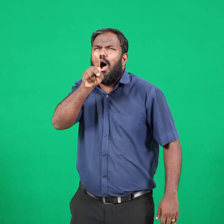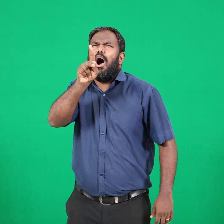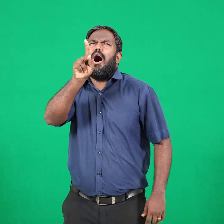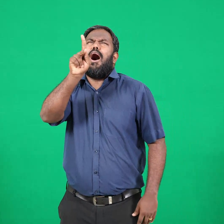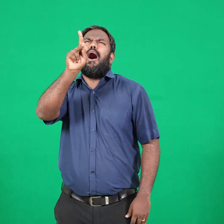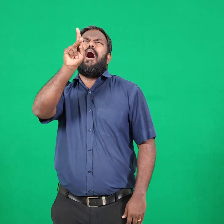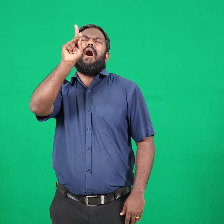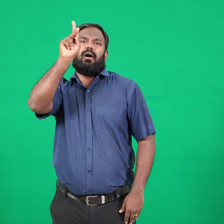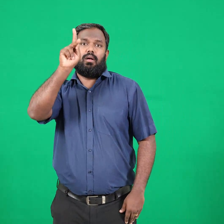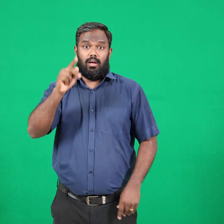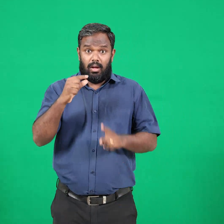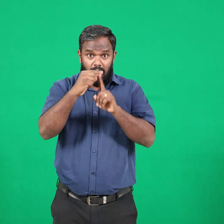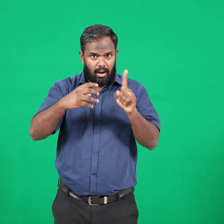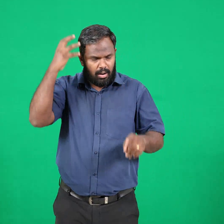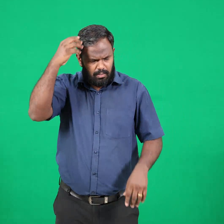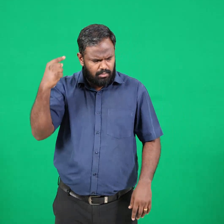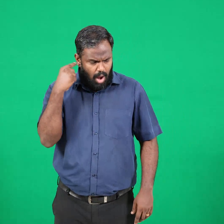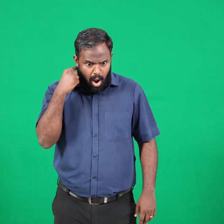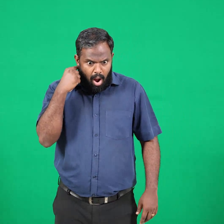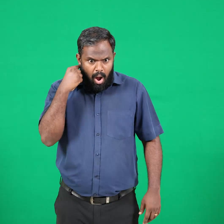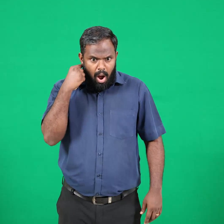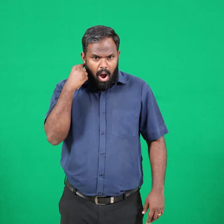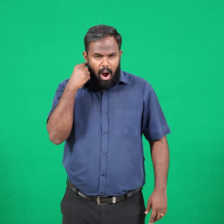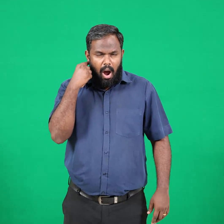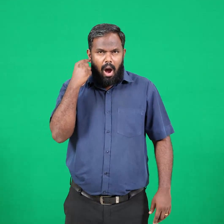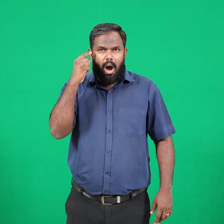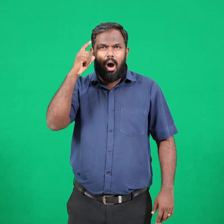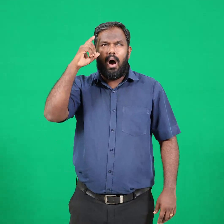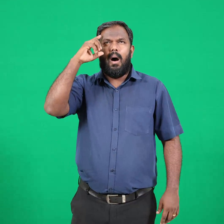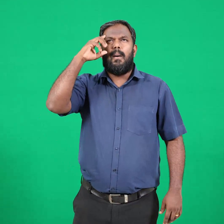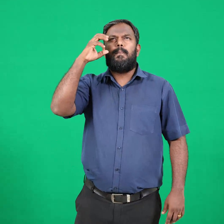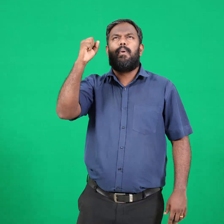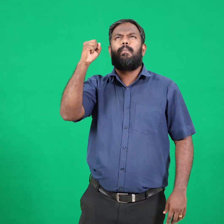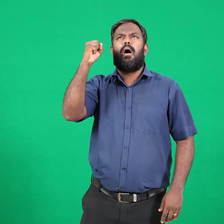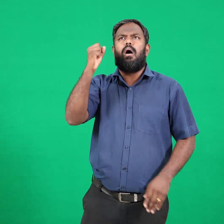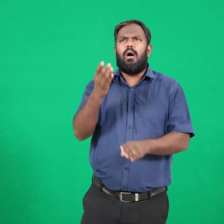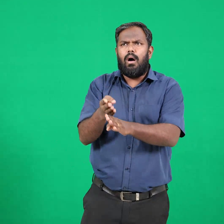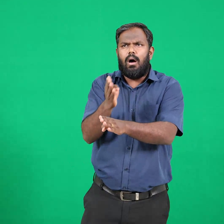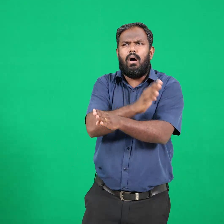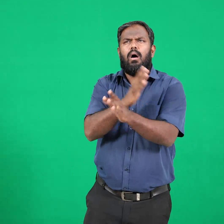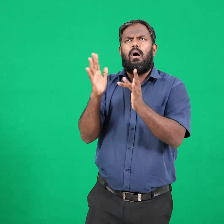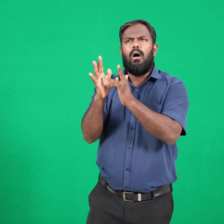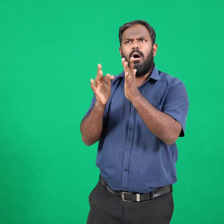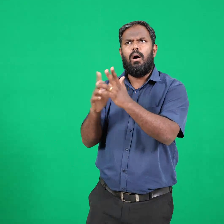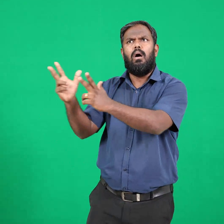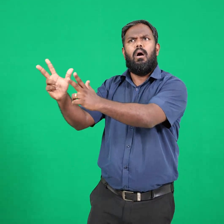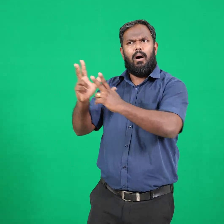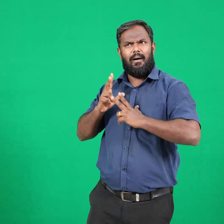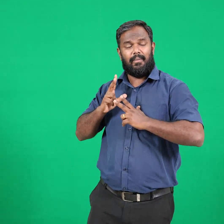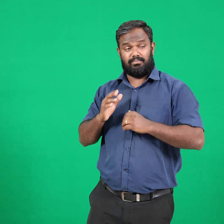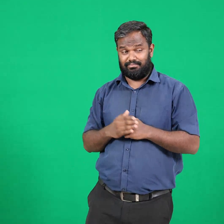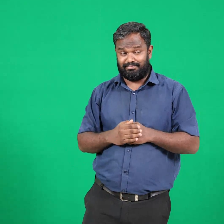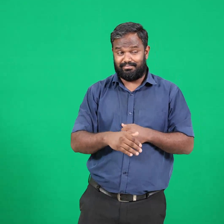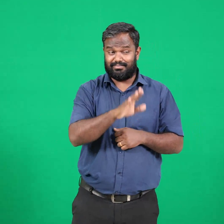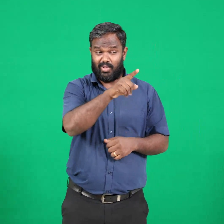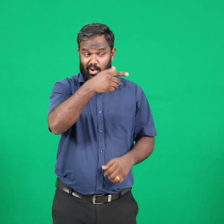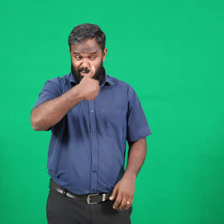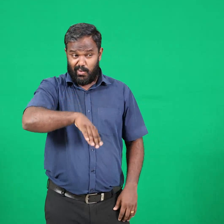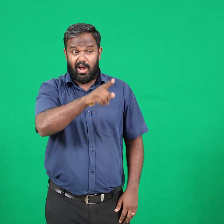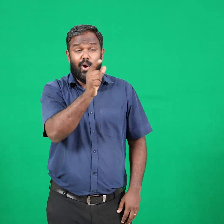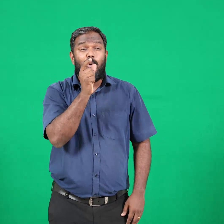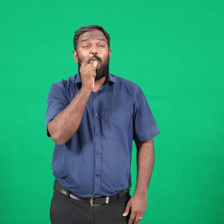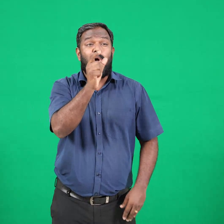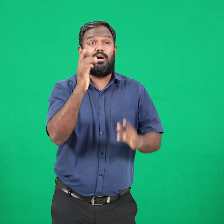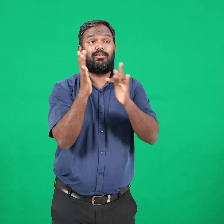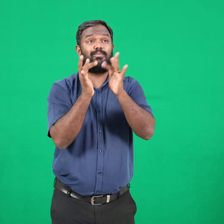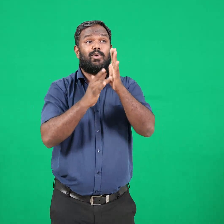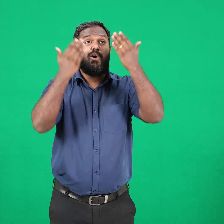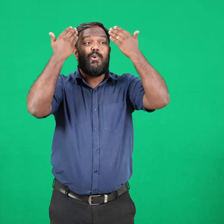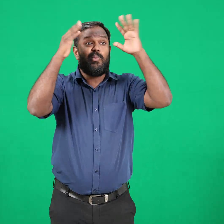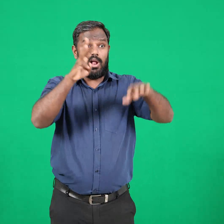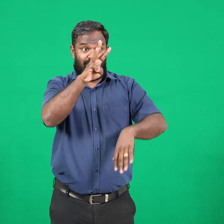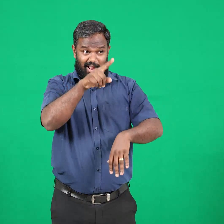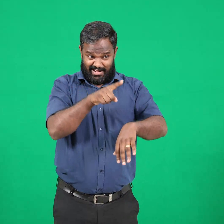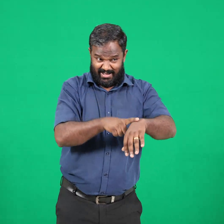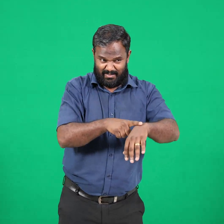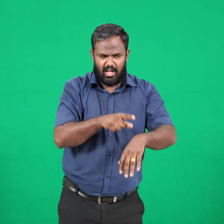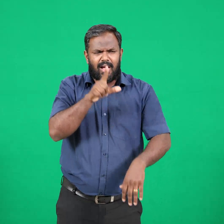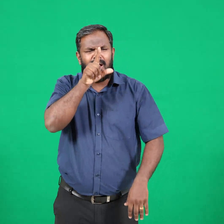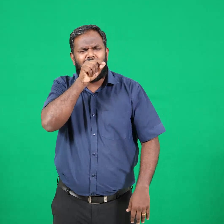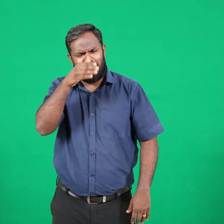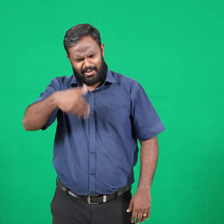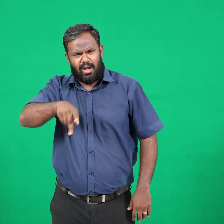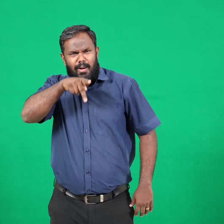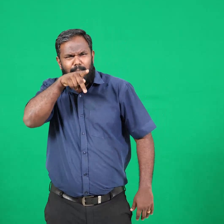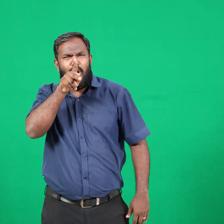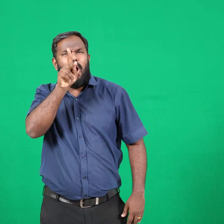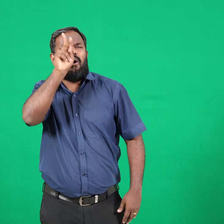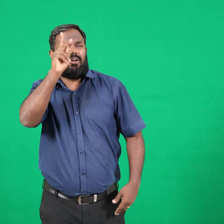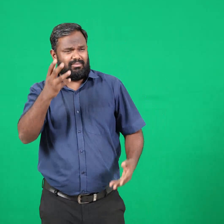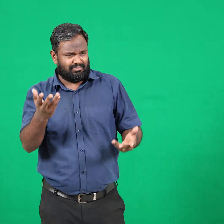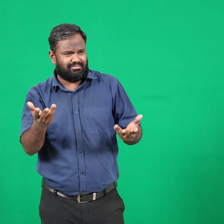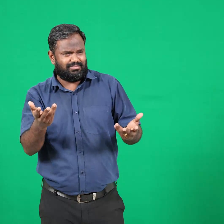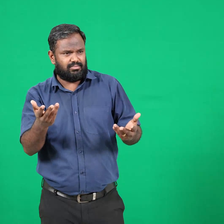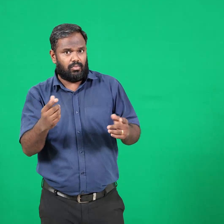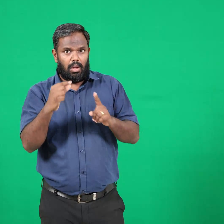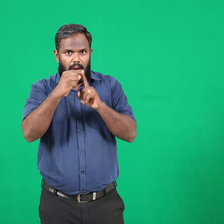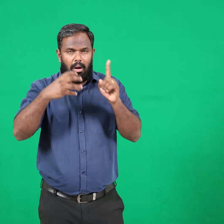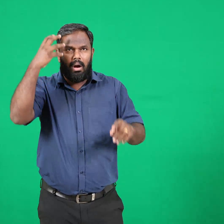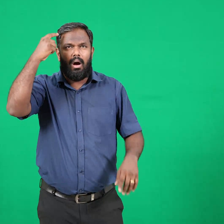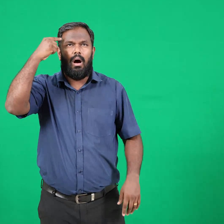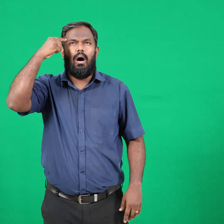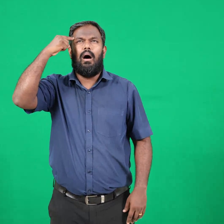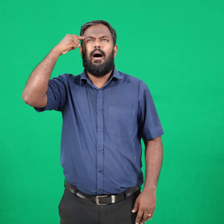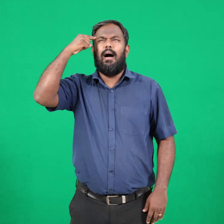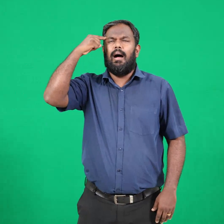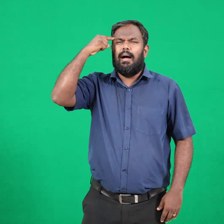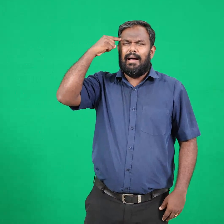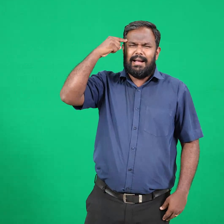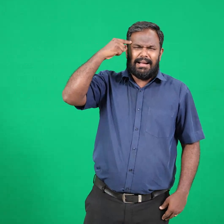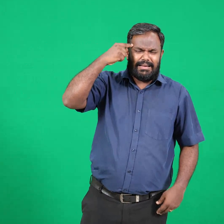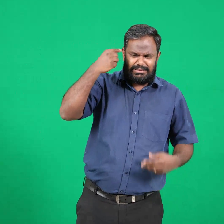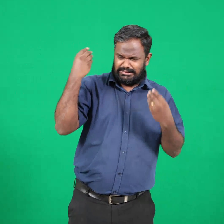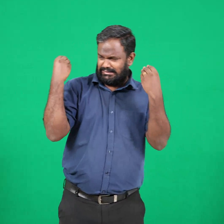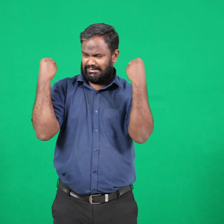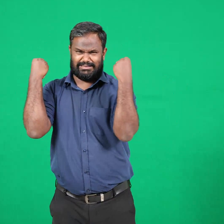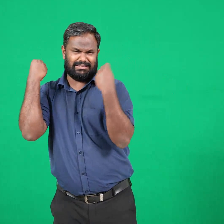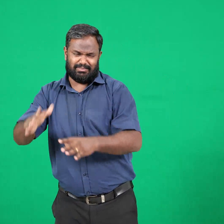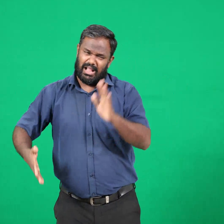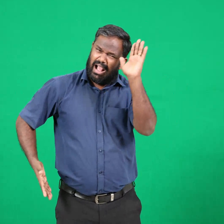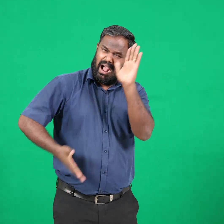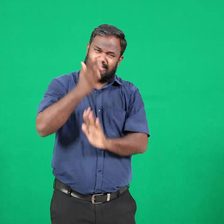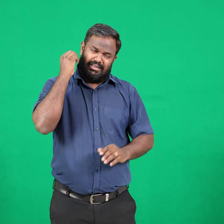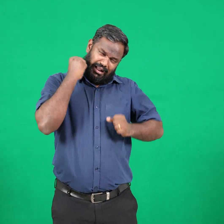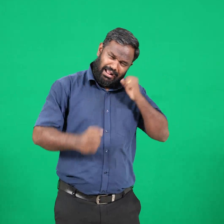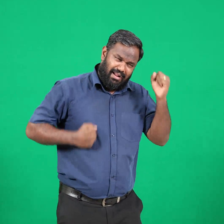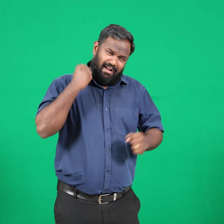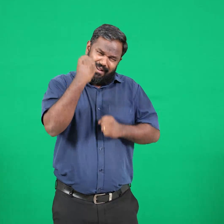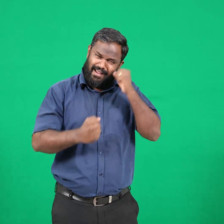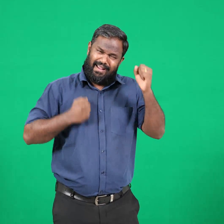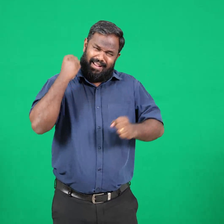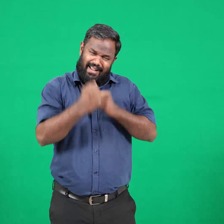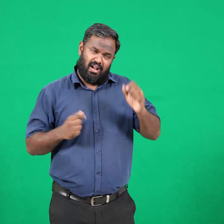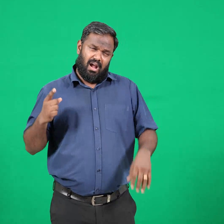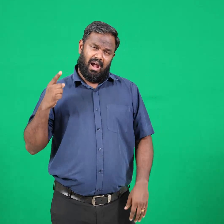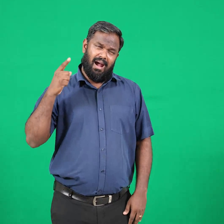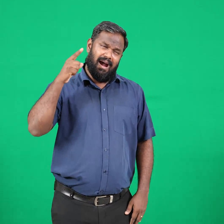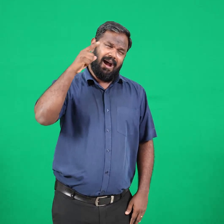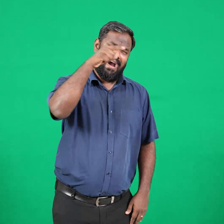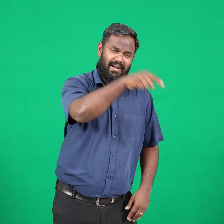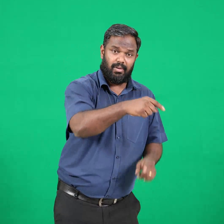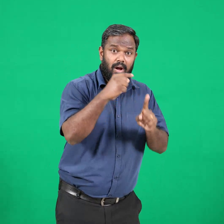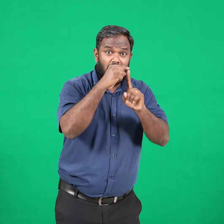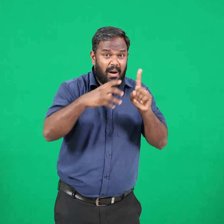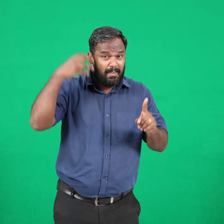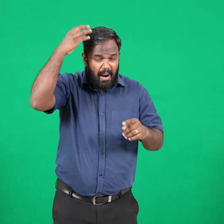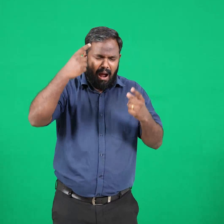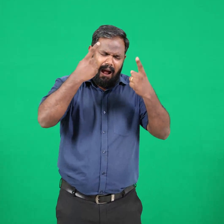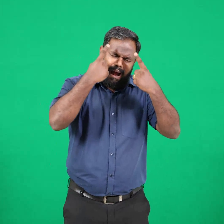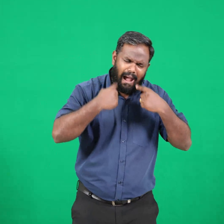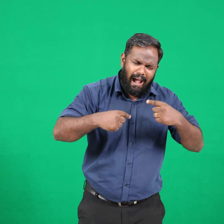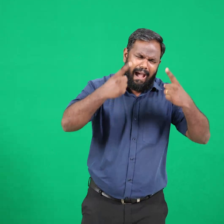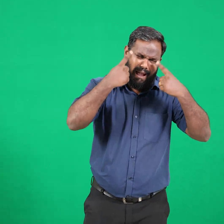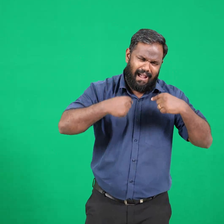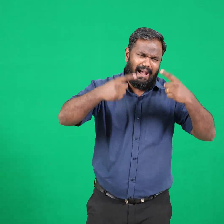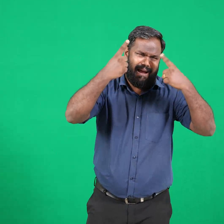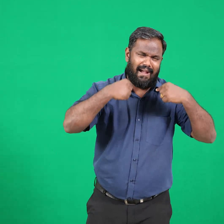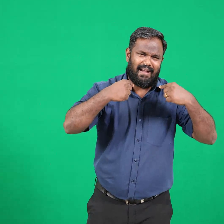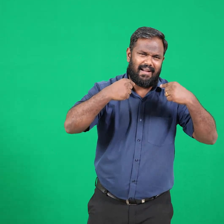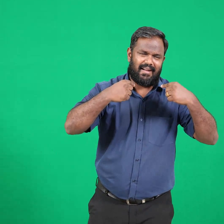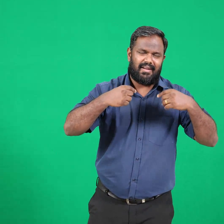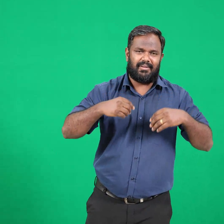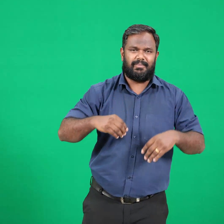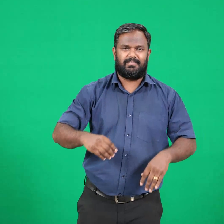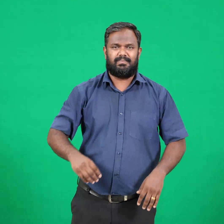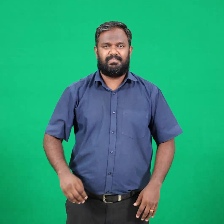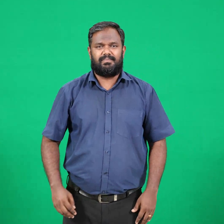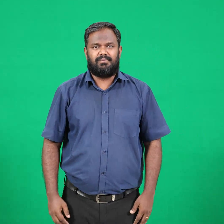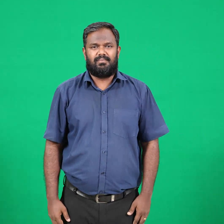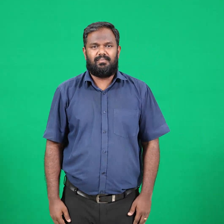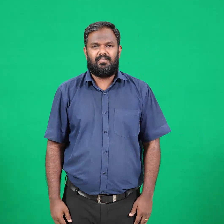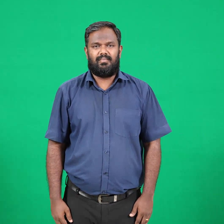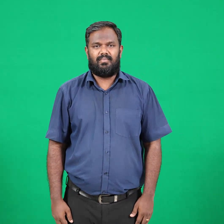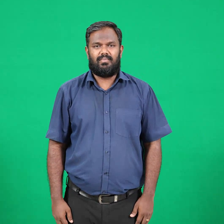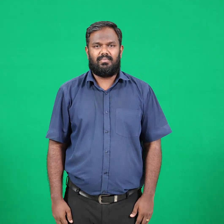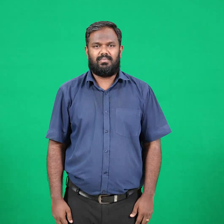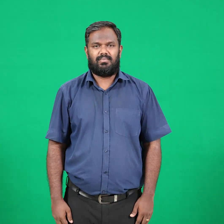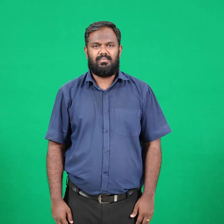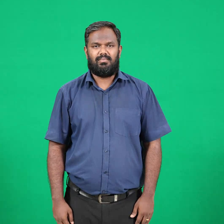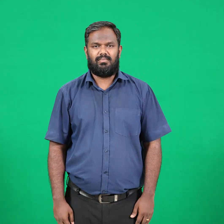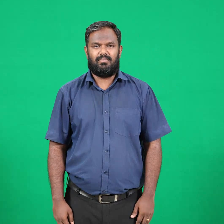And immediately a rooster crowed. Then Peter remembered the word that Jesus had spoken: "Before the rooster crows, you will deny Me three times."